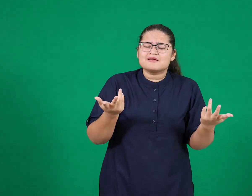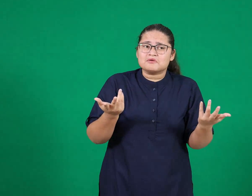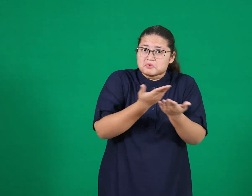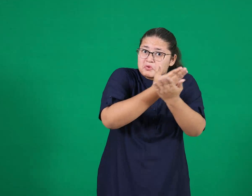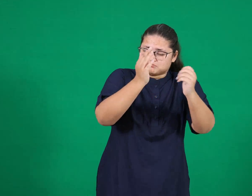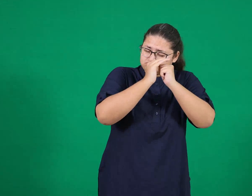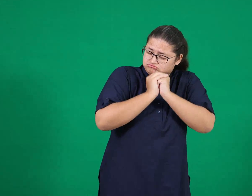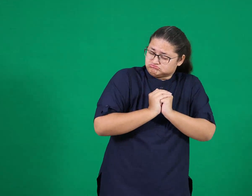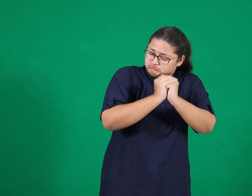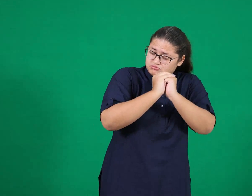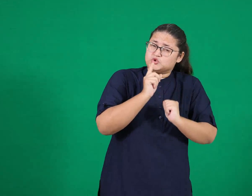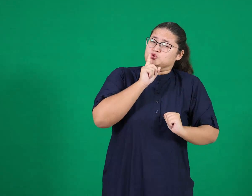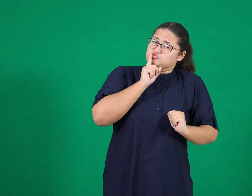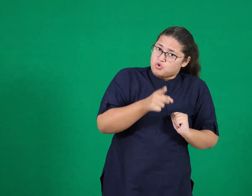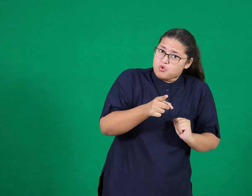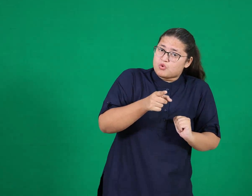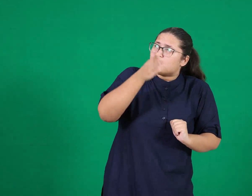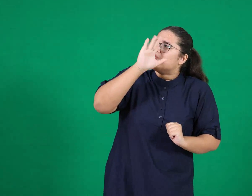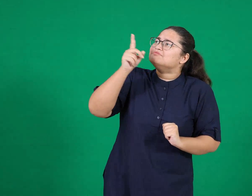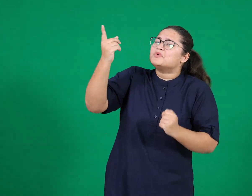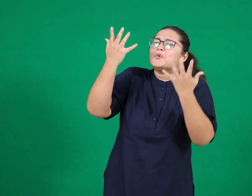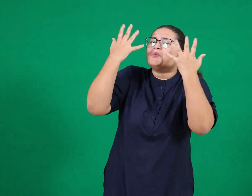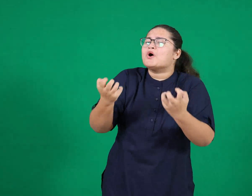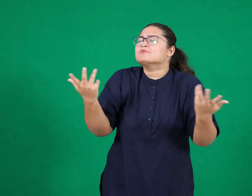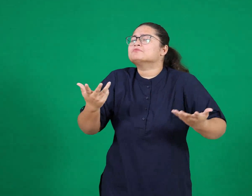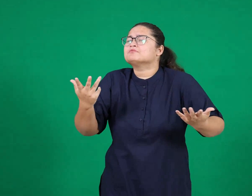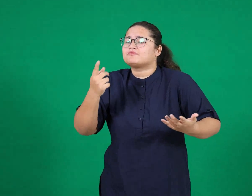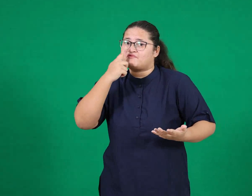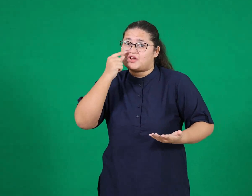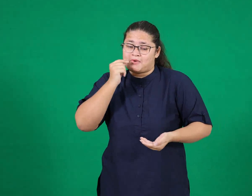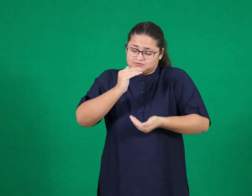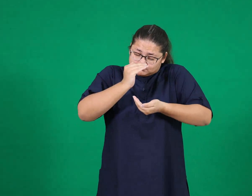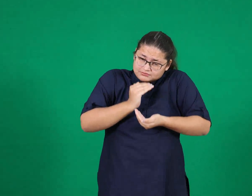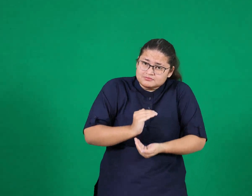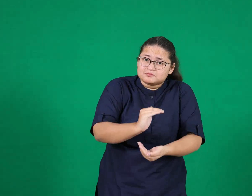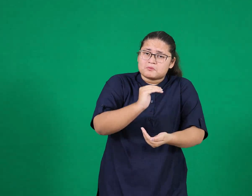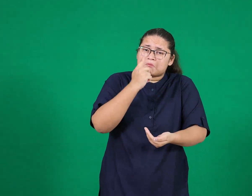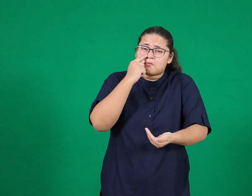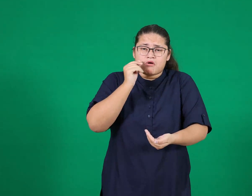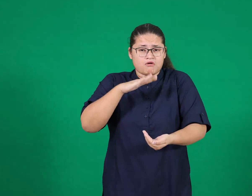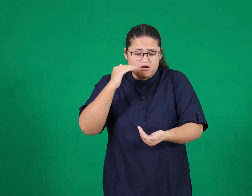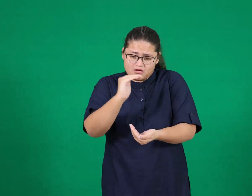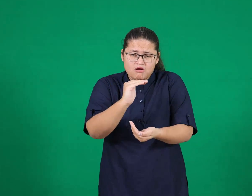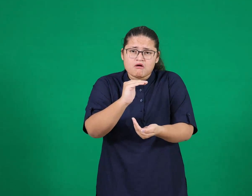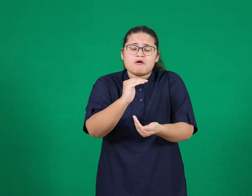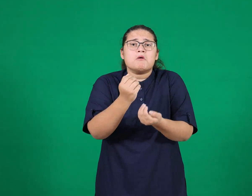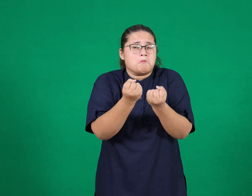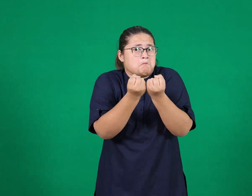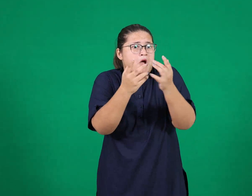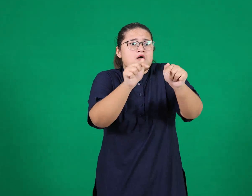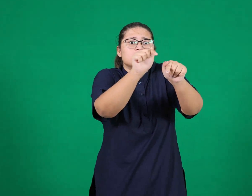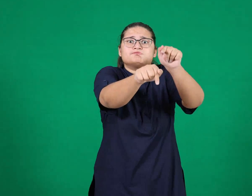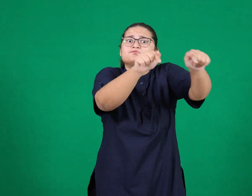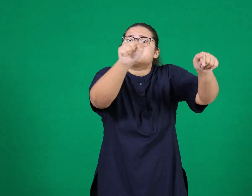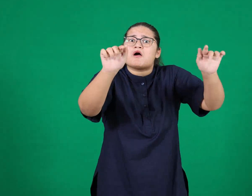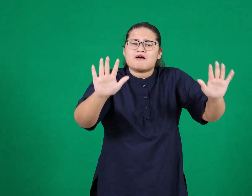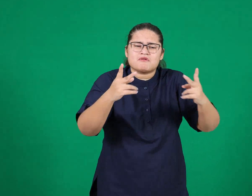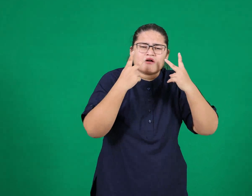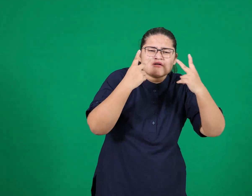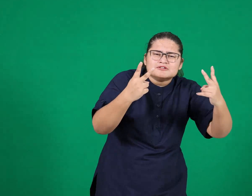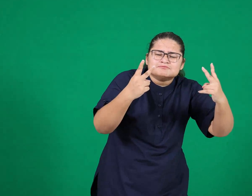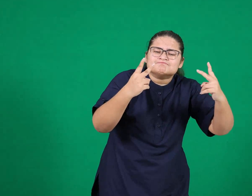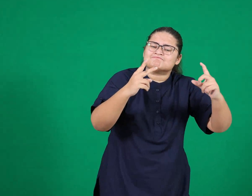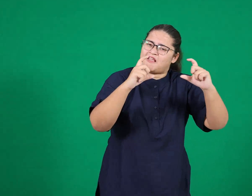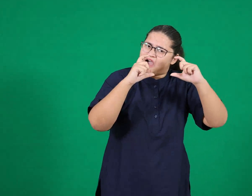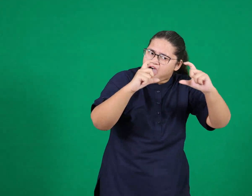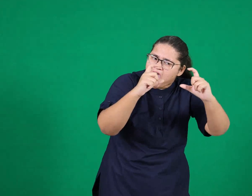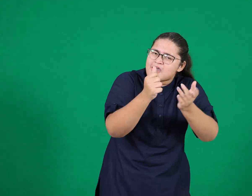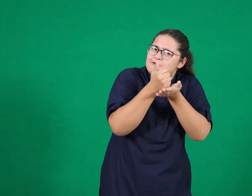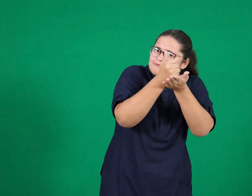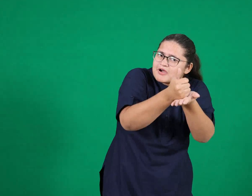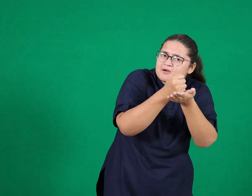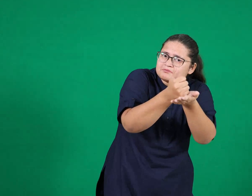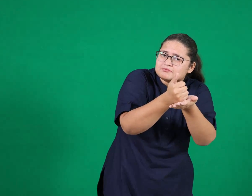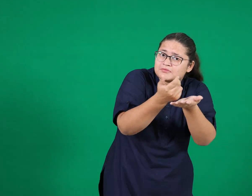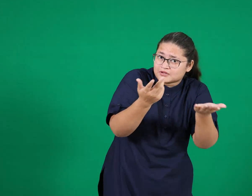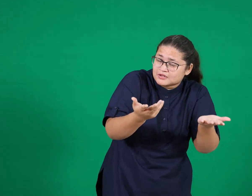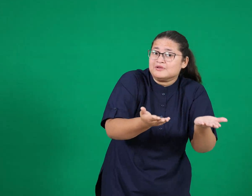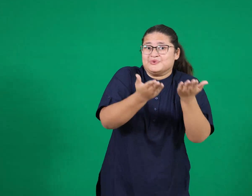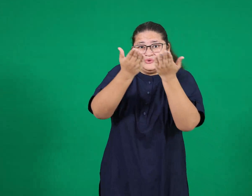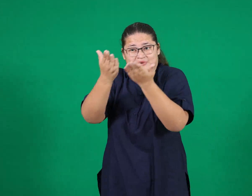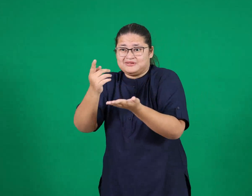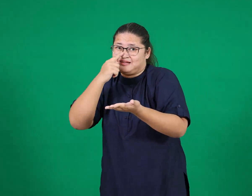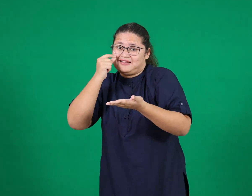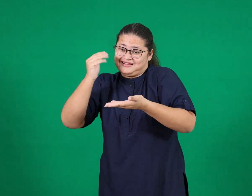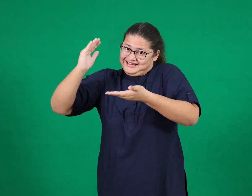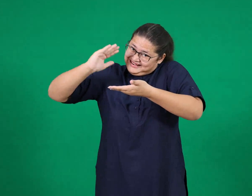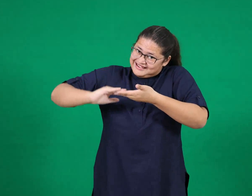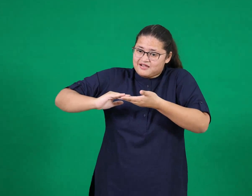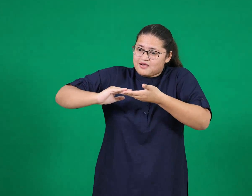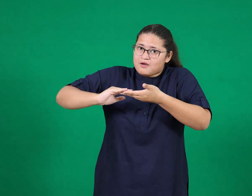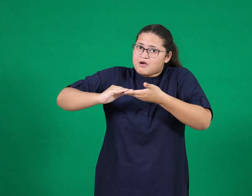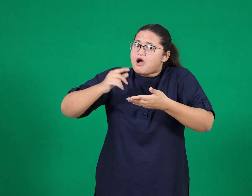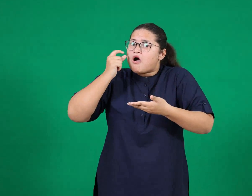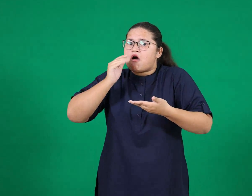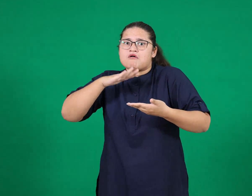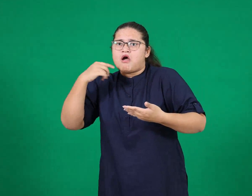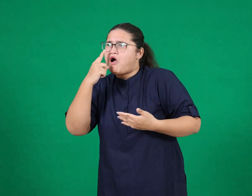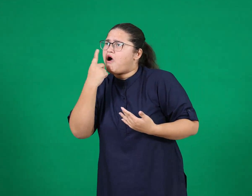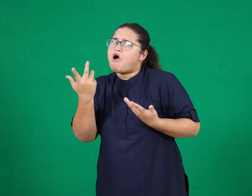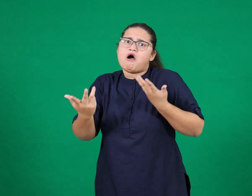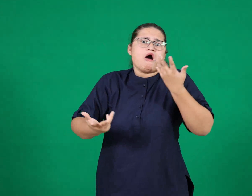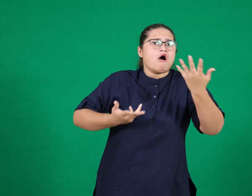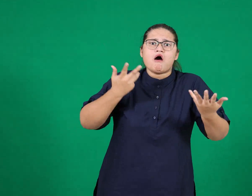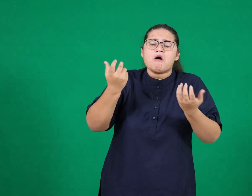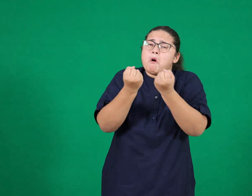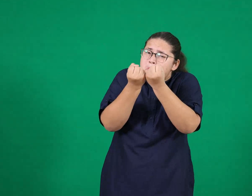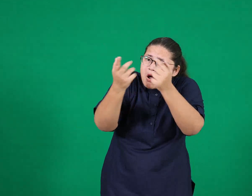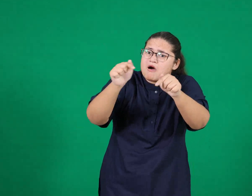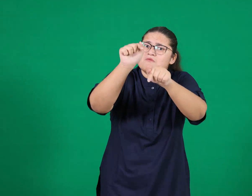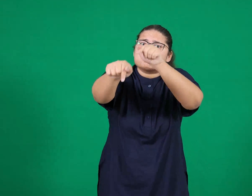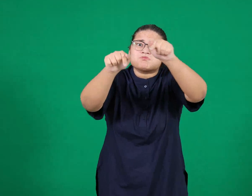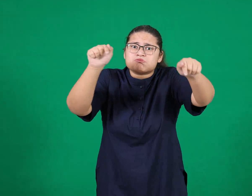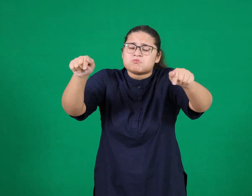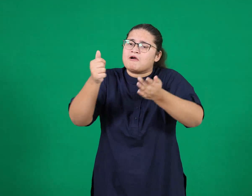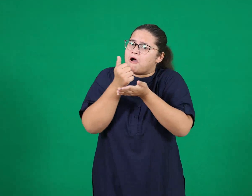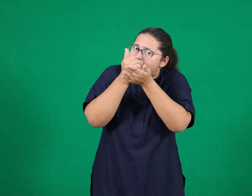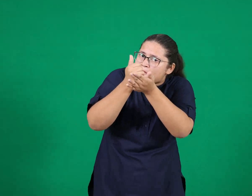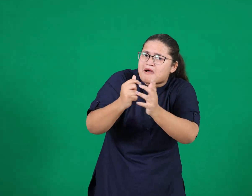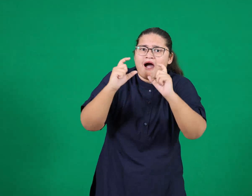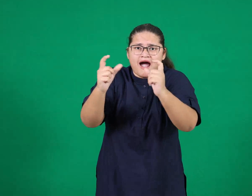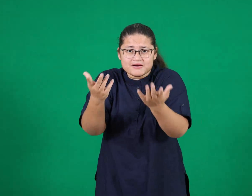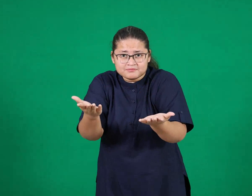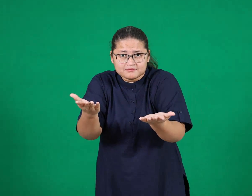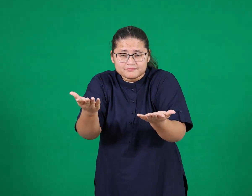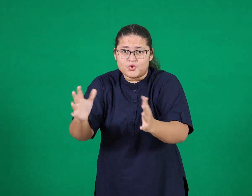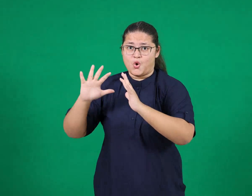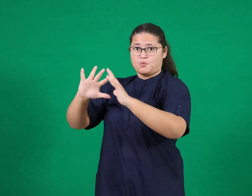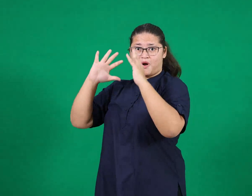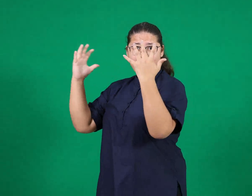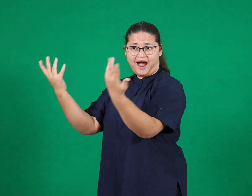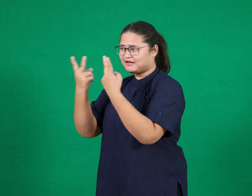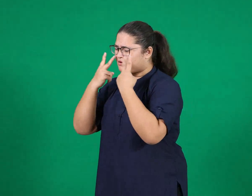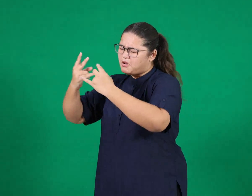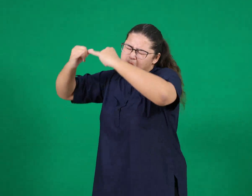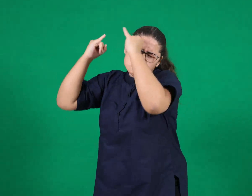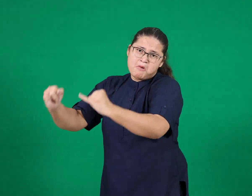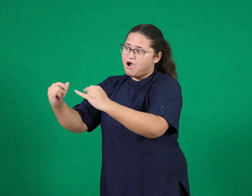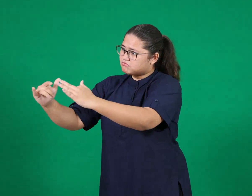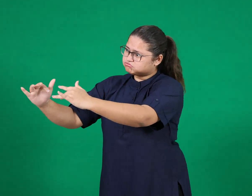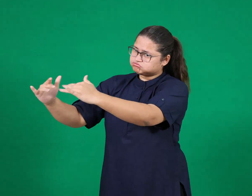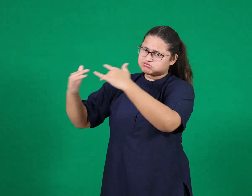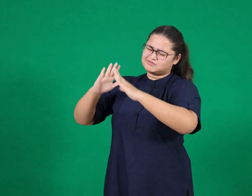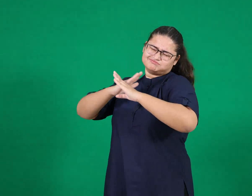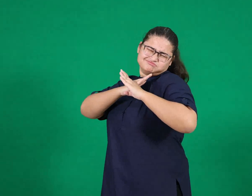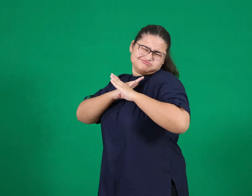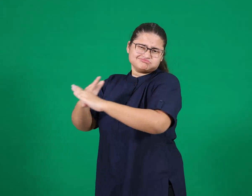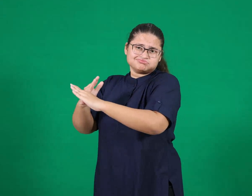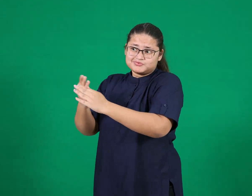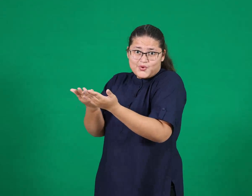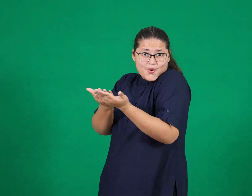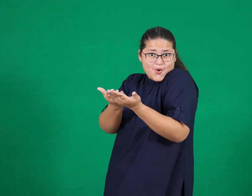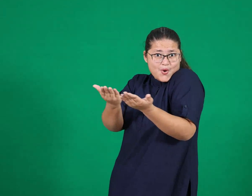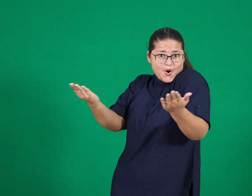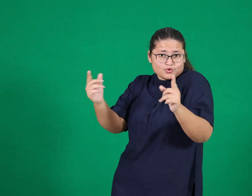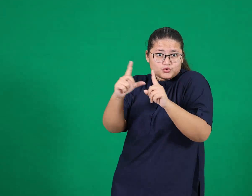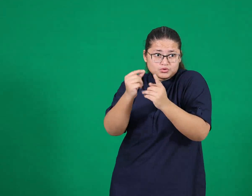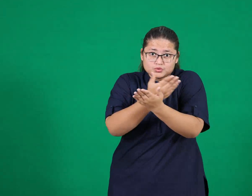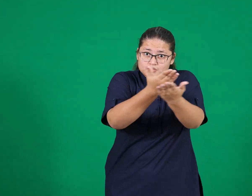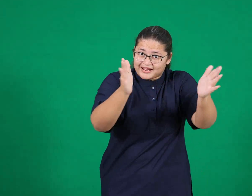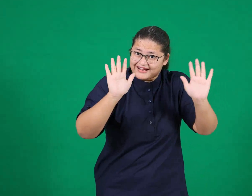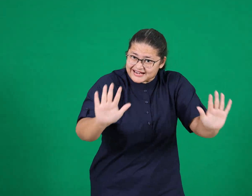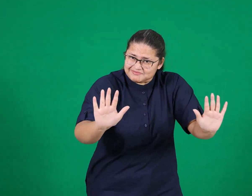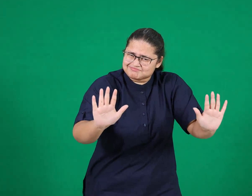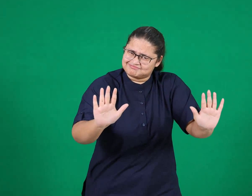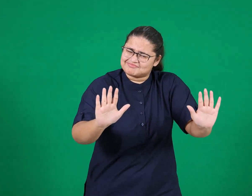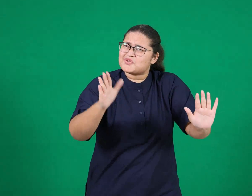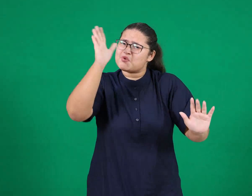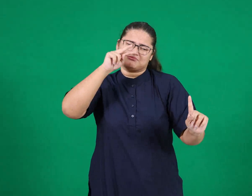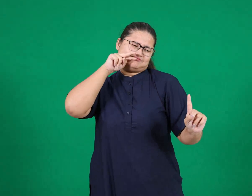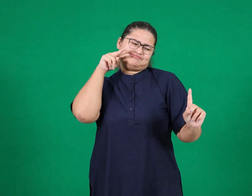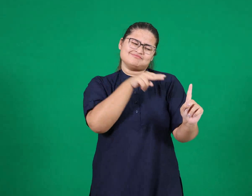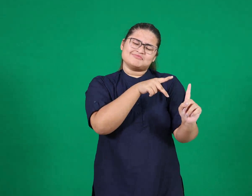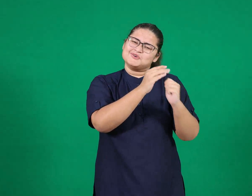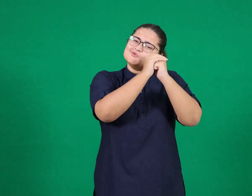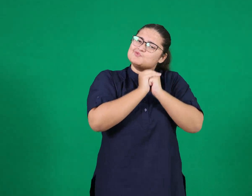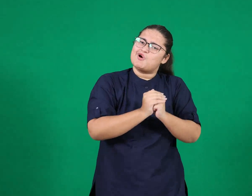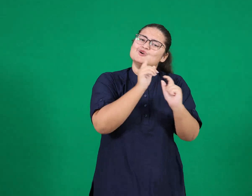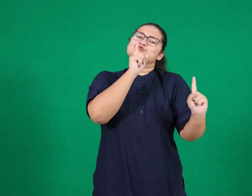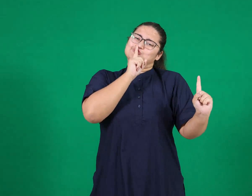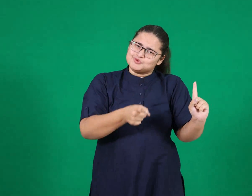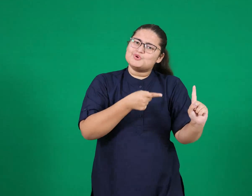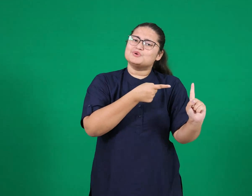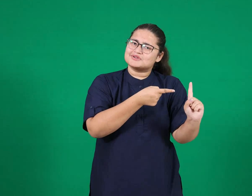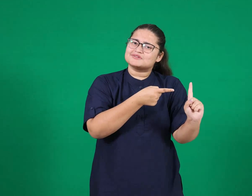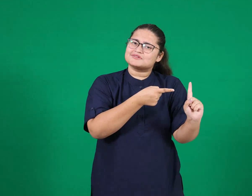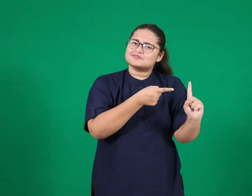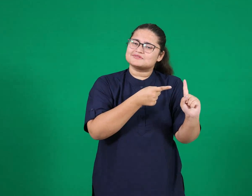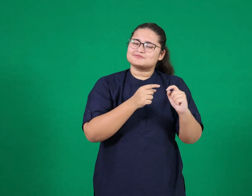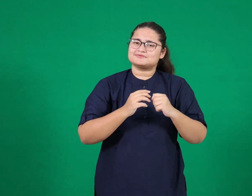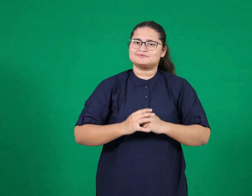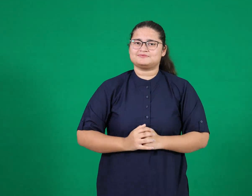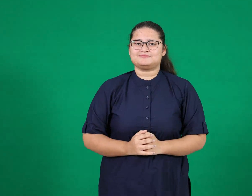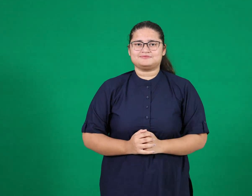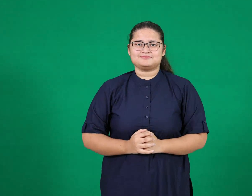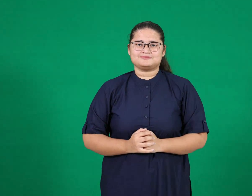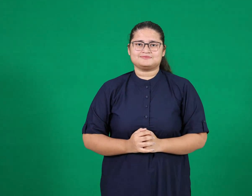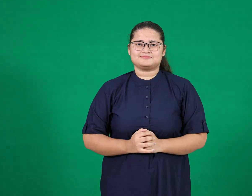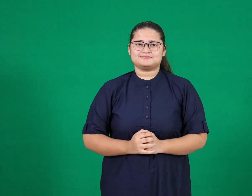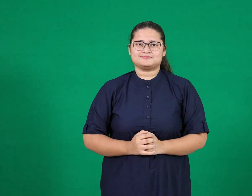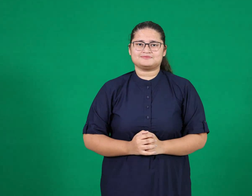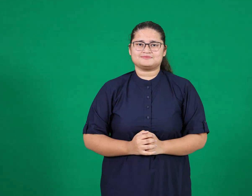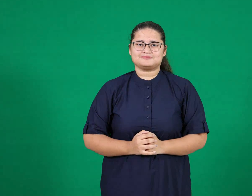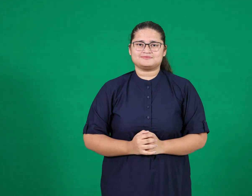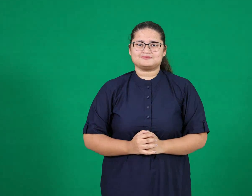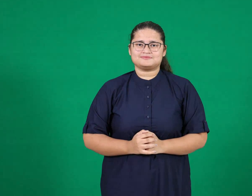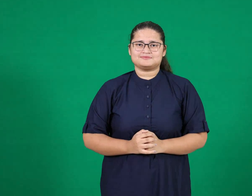Pure and undefiled religion before our God and Father is this: to care for orphans and widows in their distress, and to keep oneself from being polluted by the world.